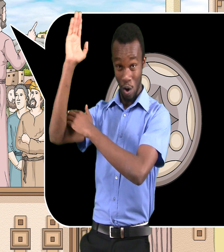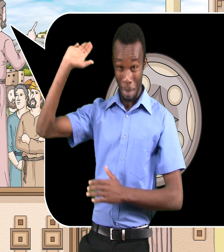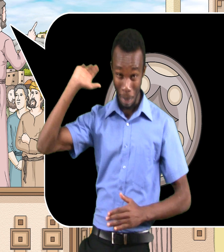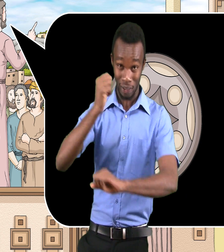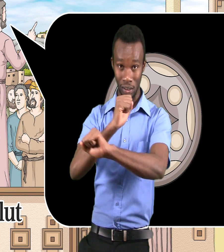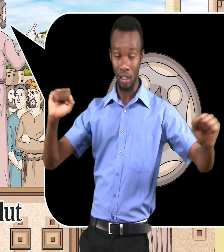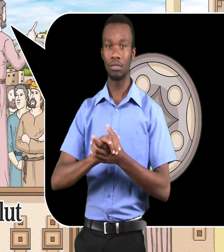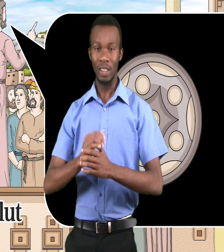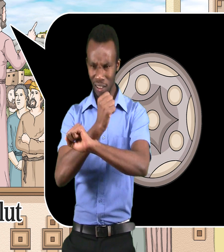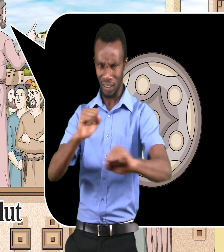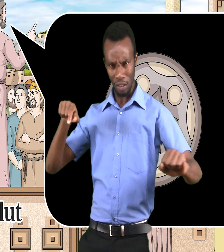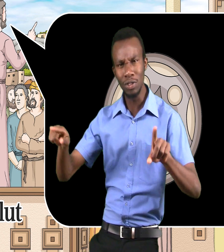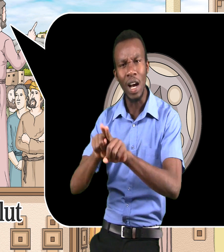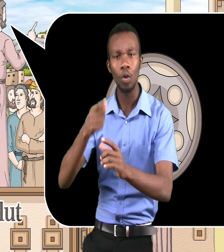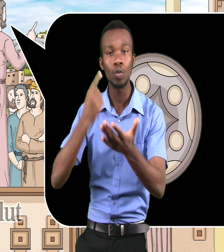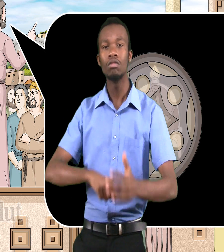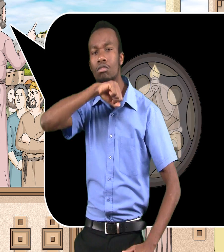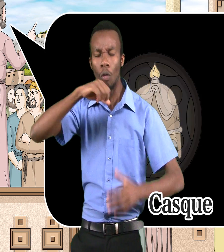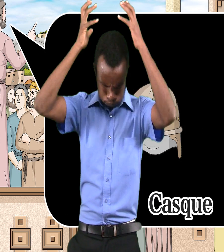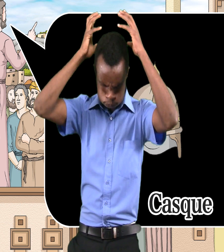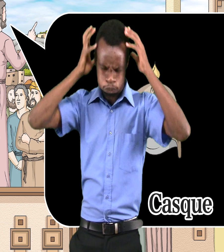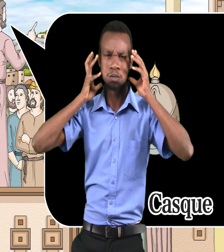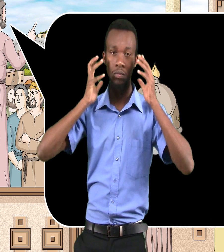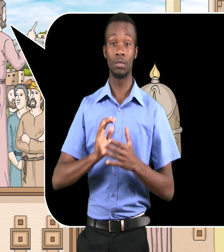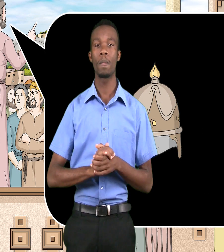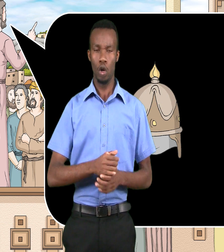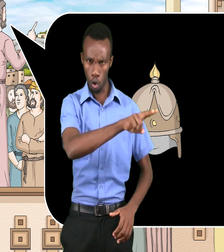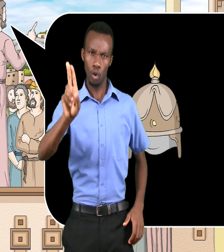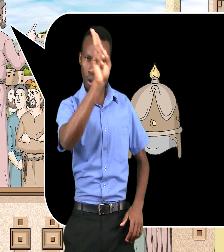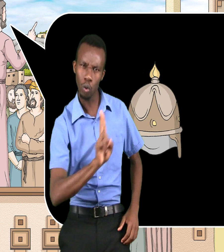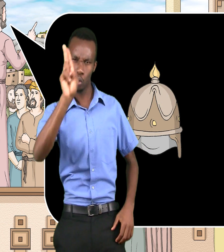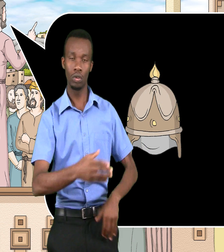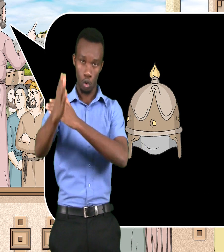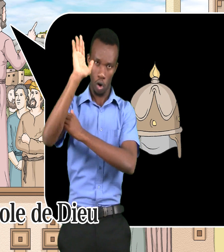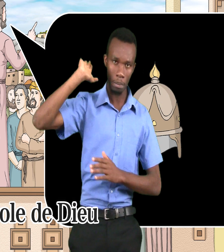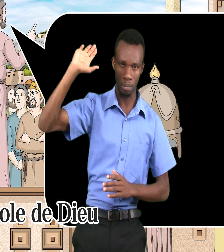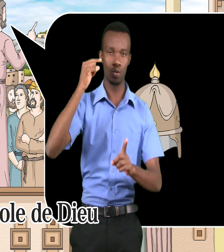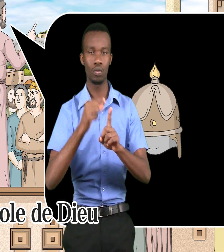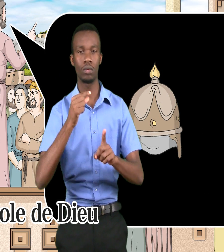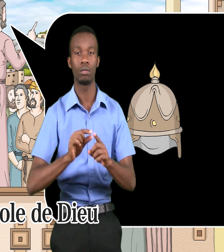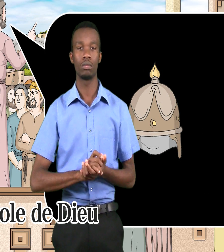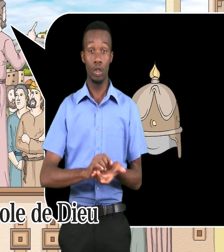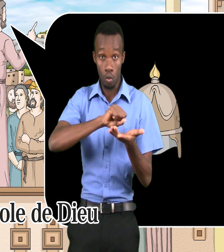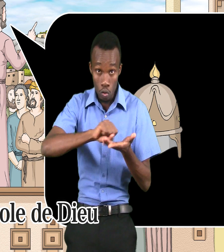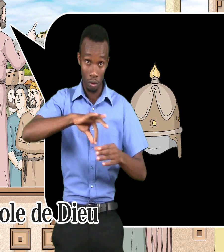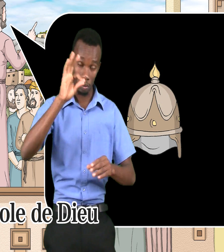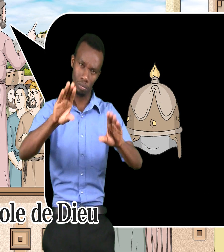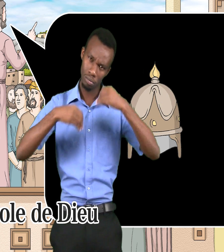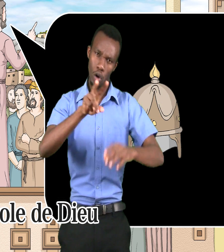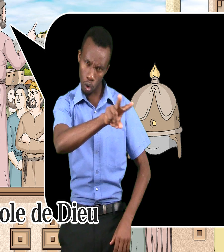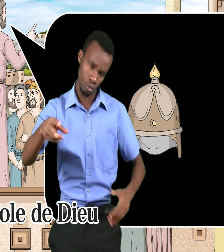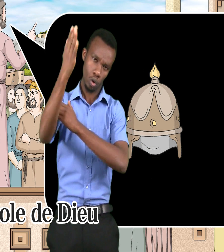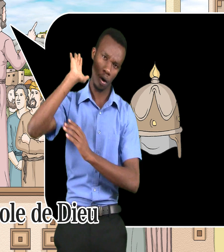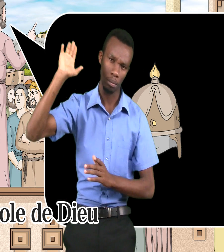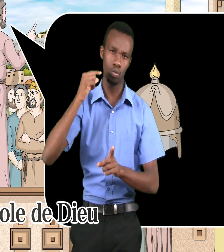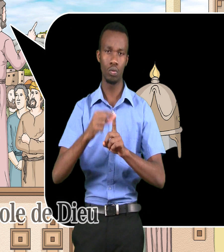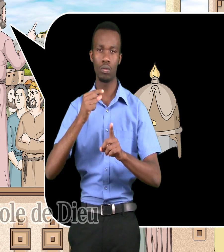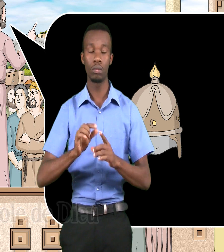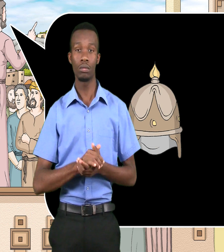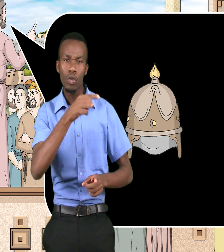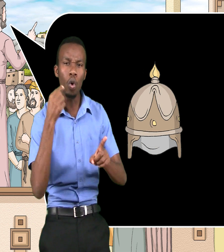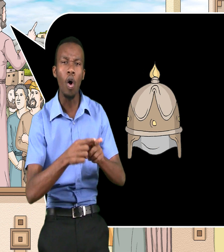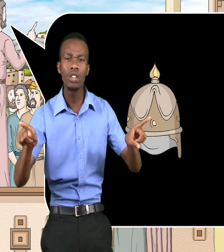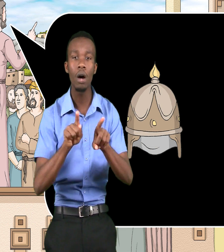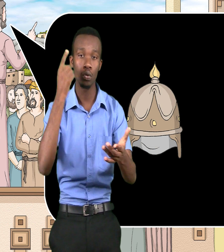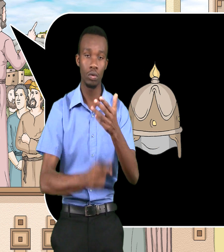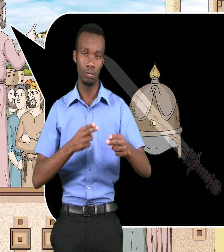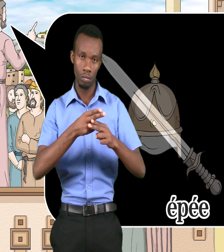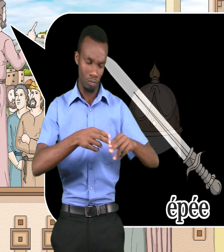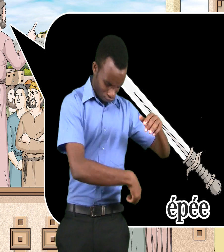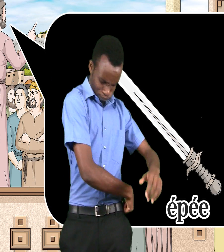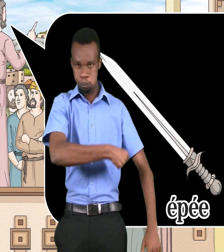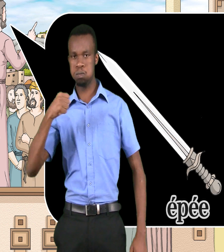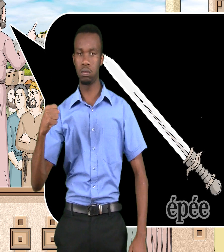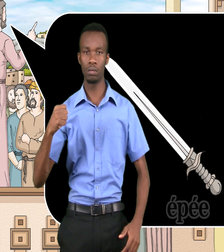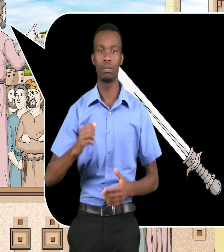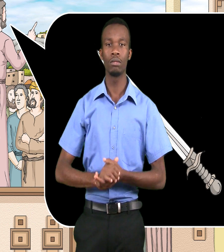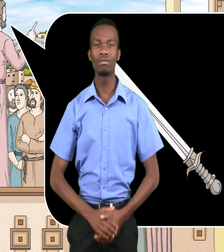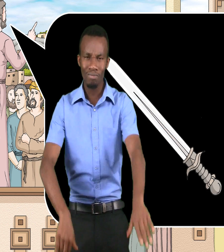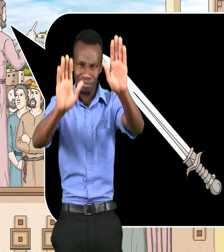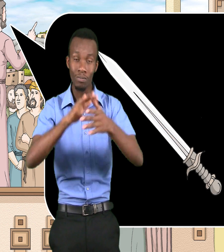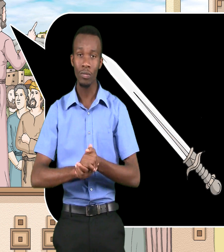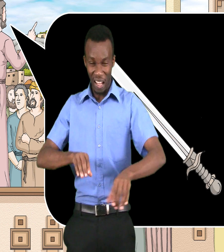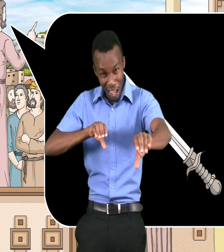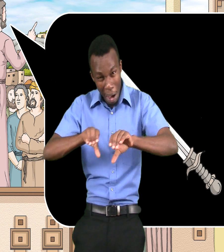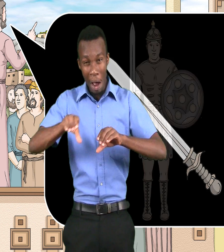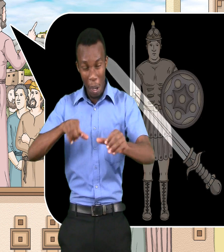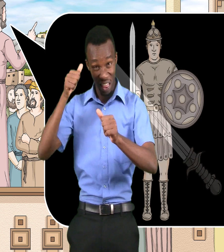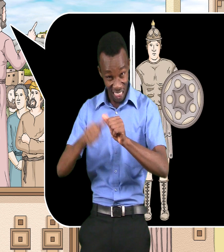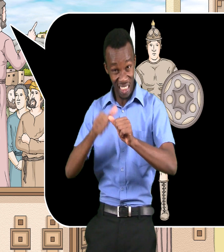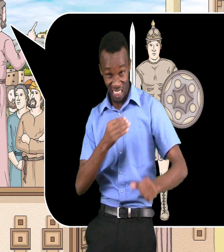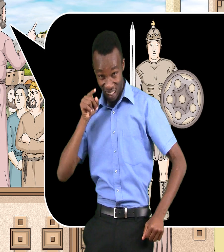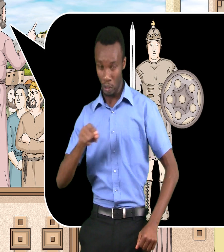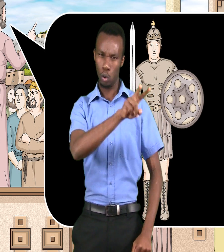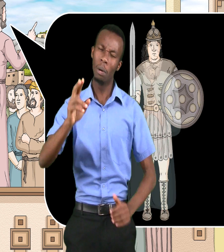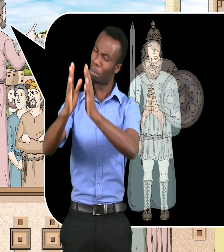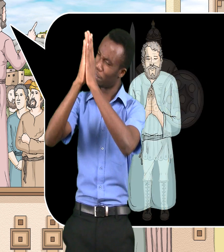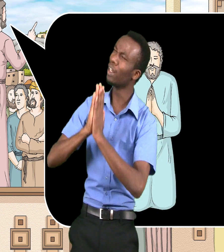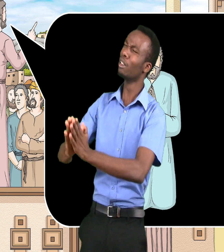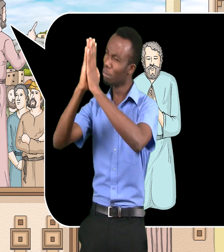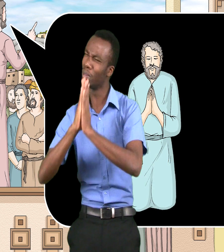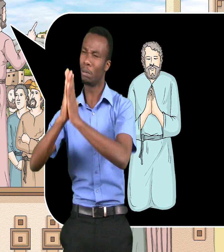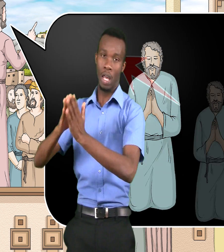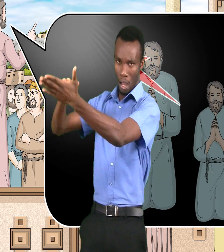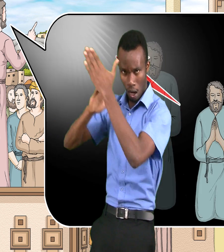And take the helmet of salvation and the sword of the Spirit, which is the word of God.